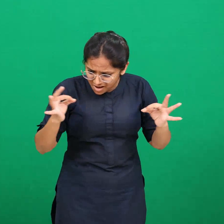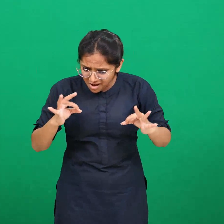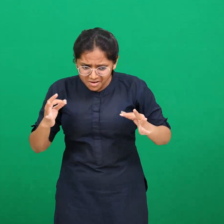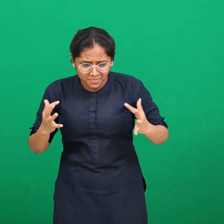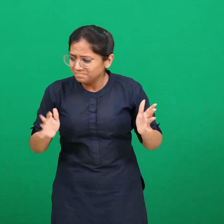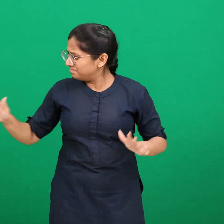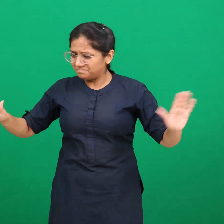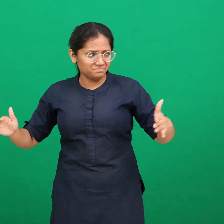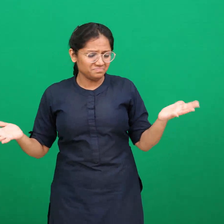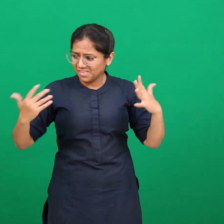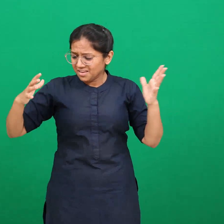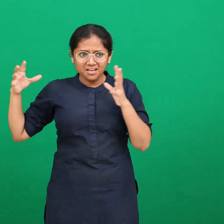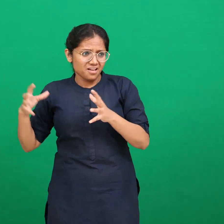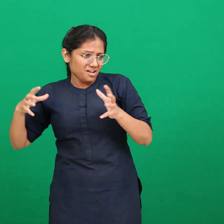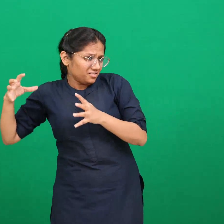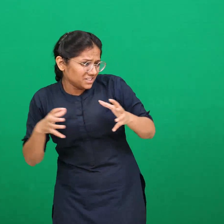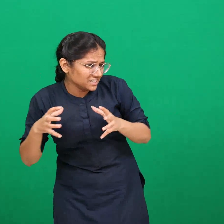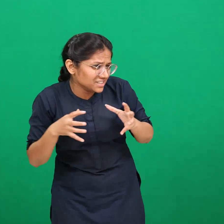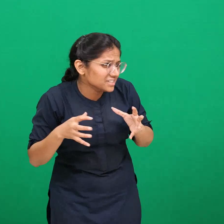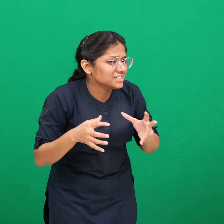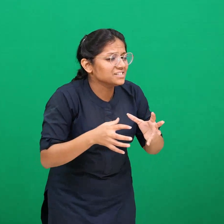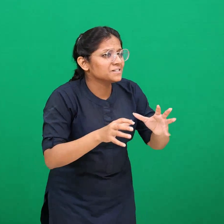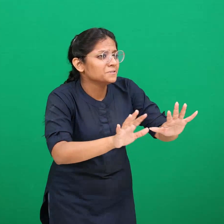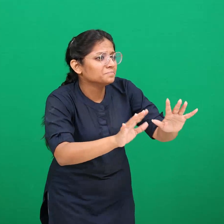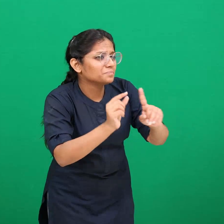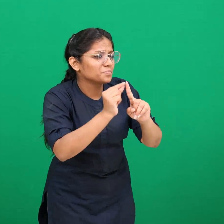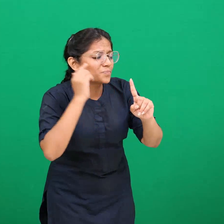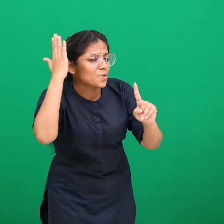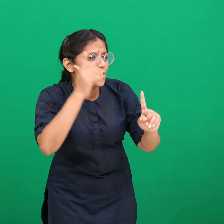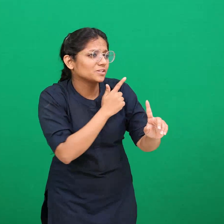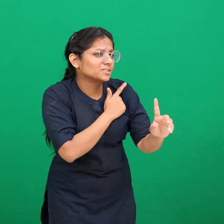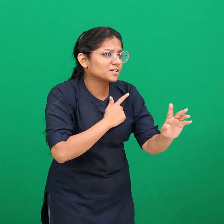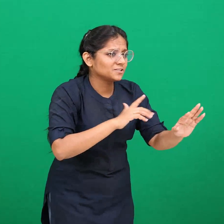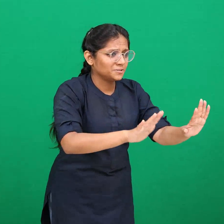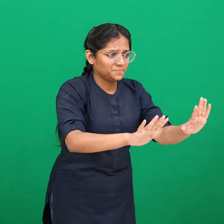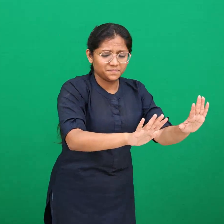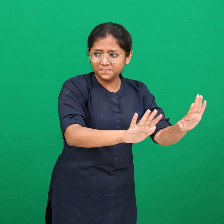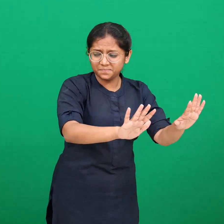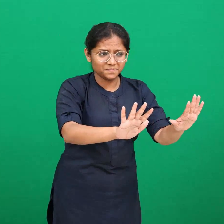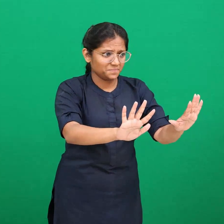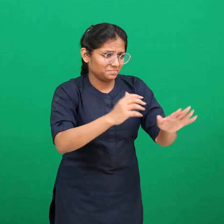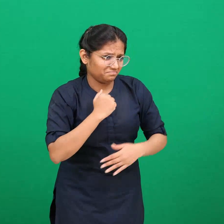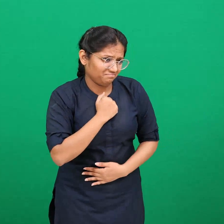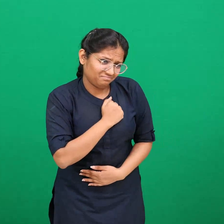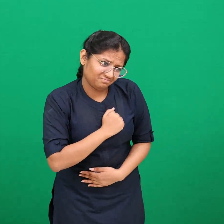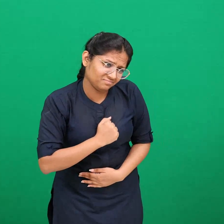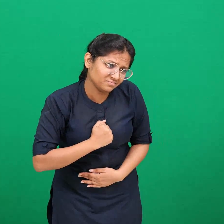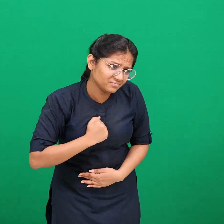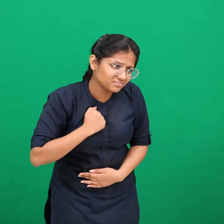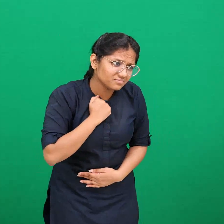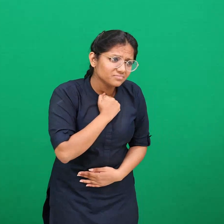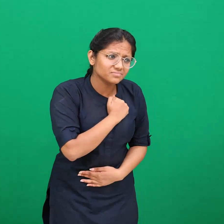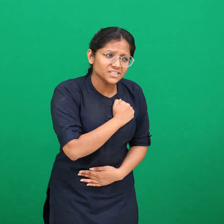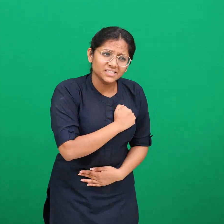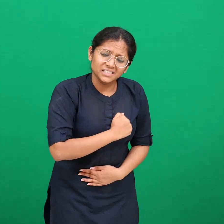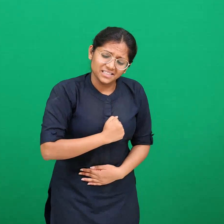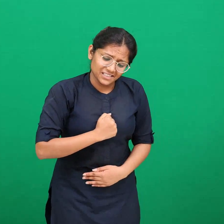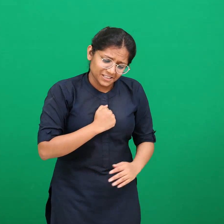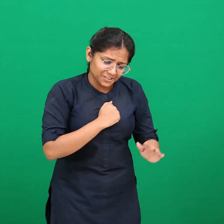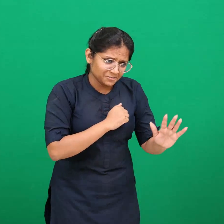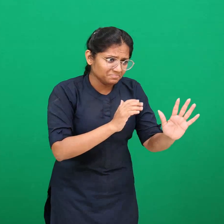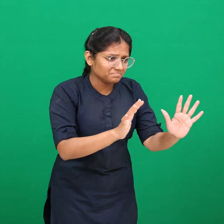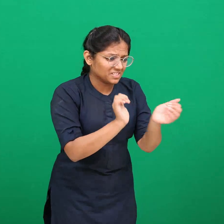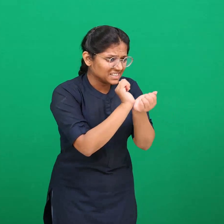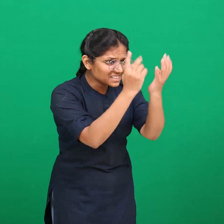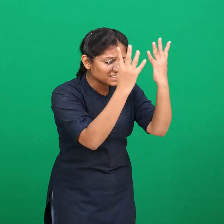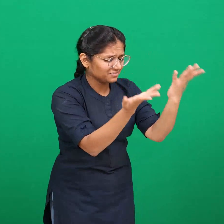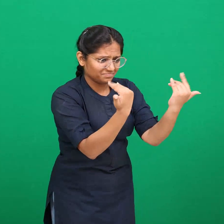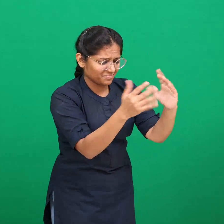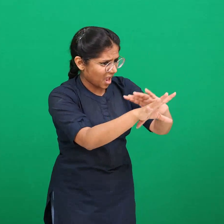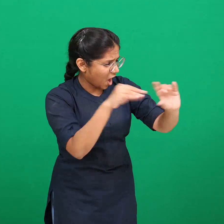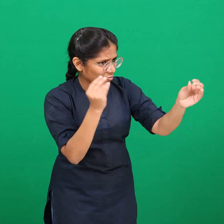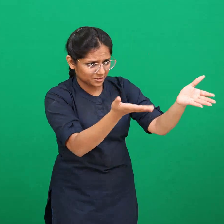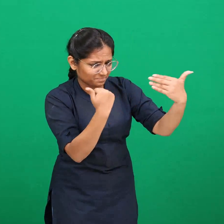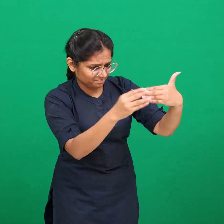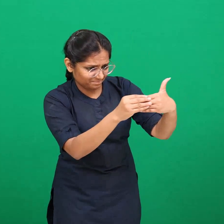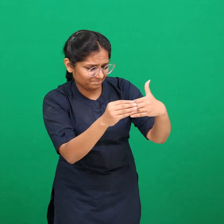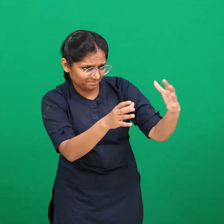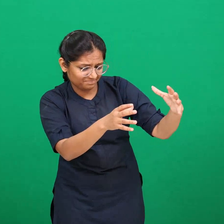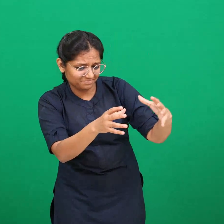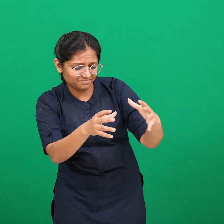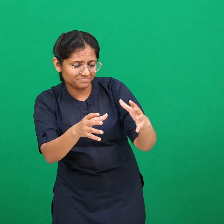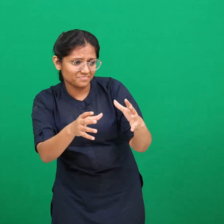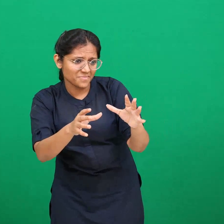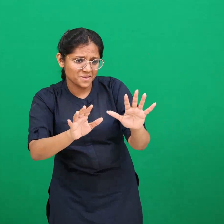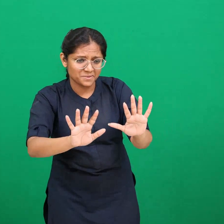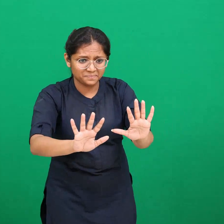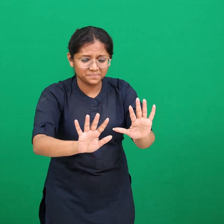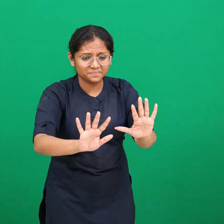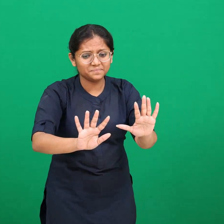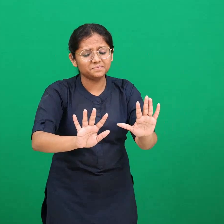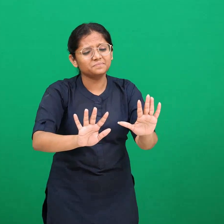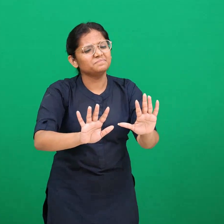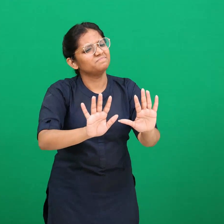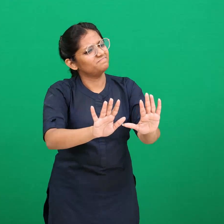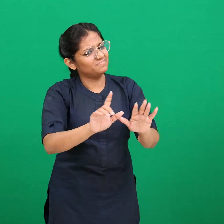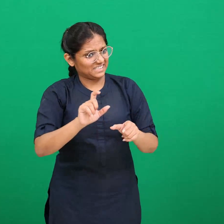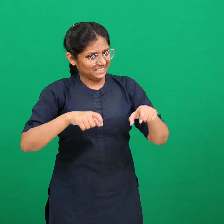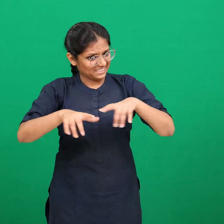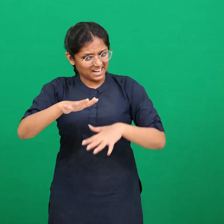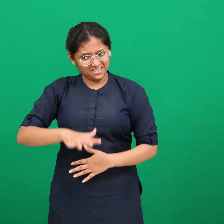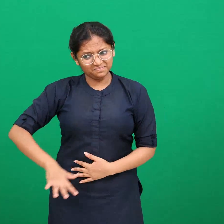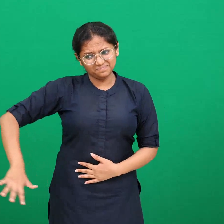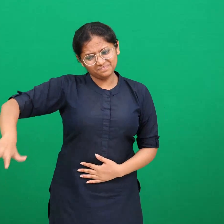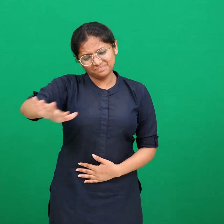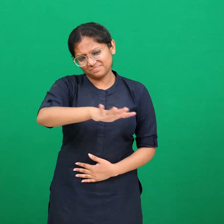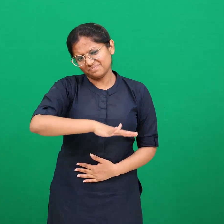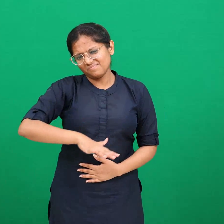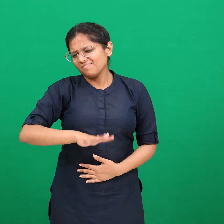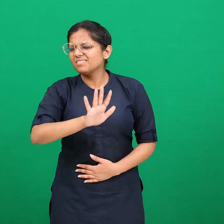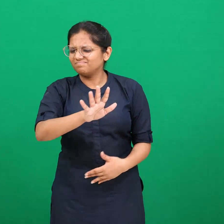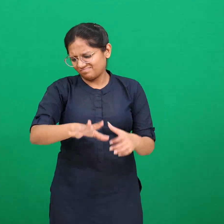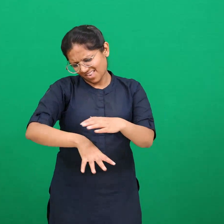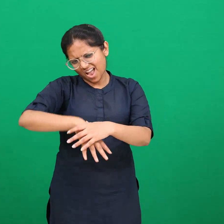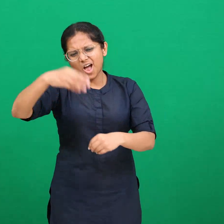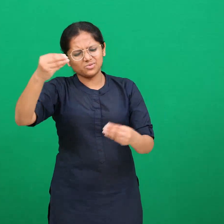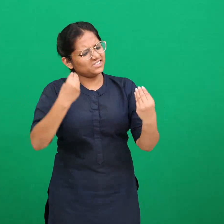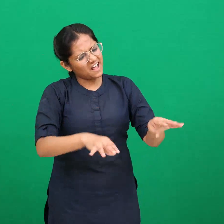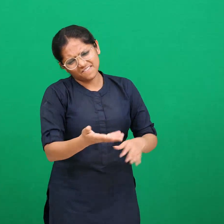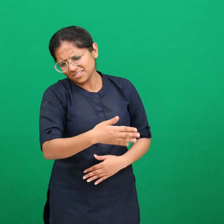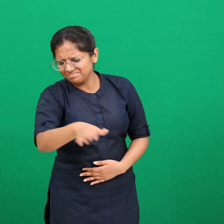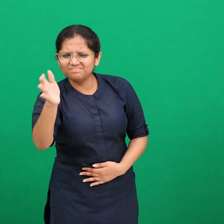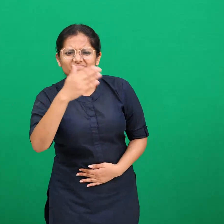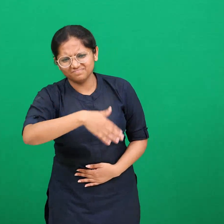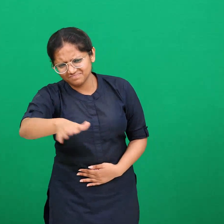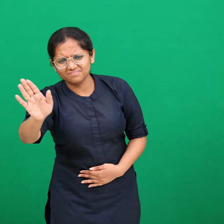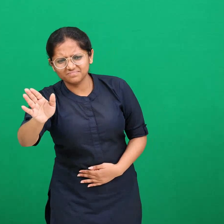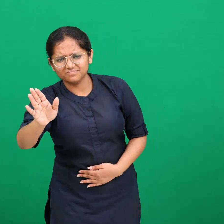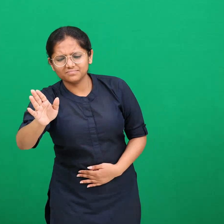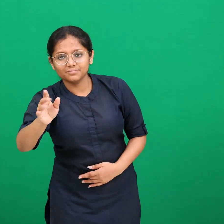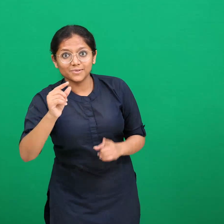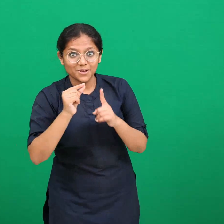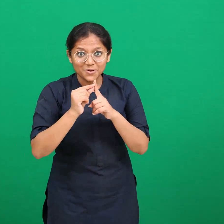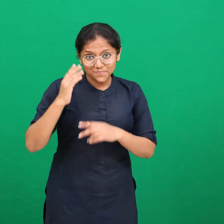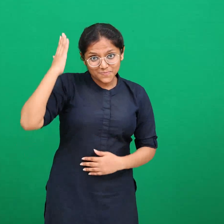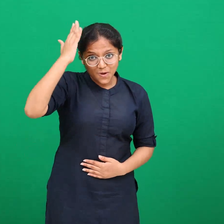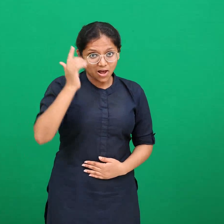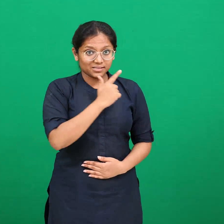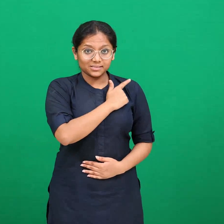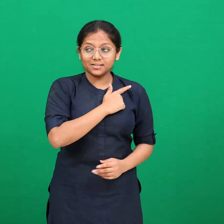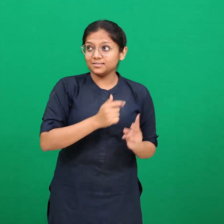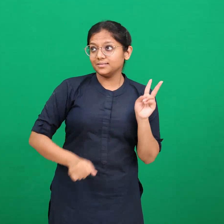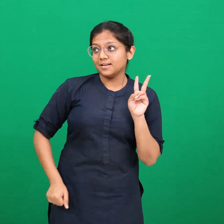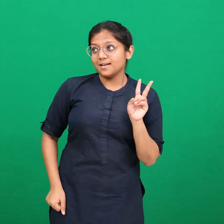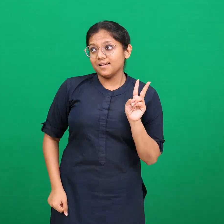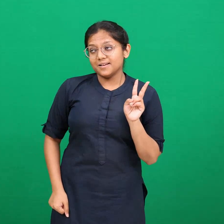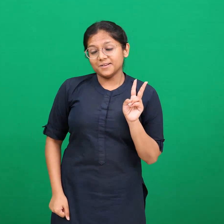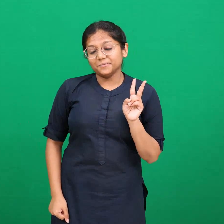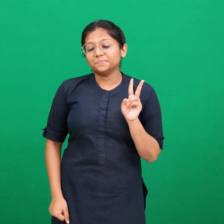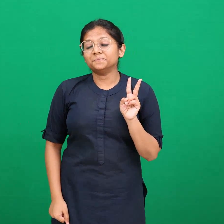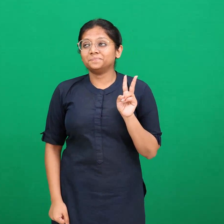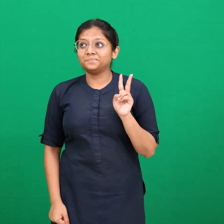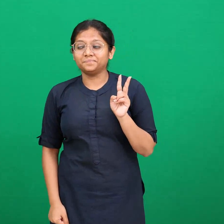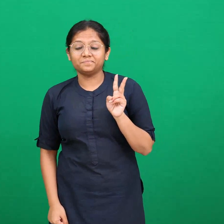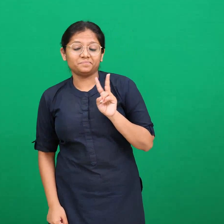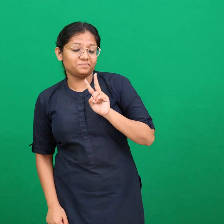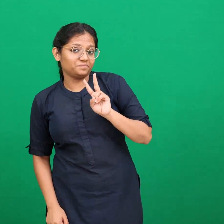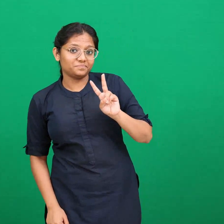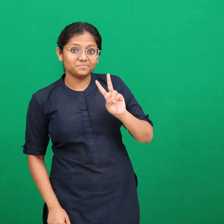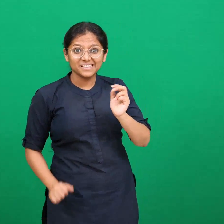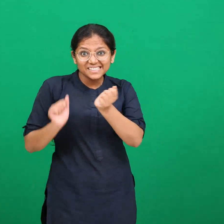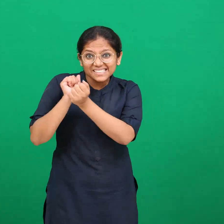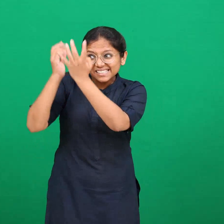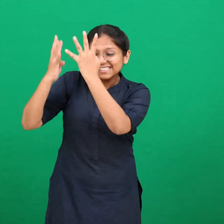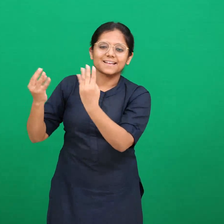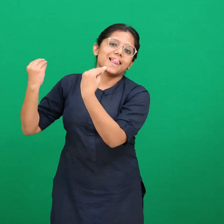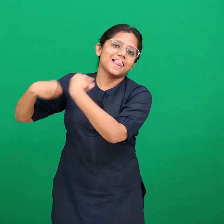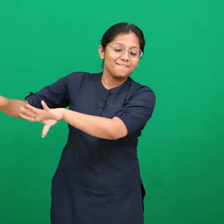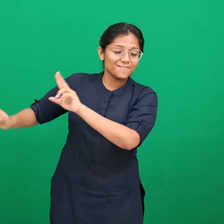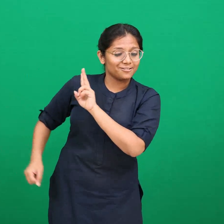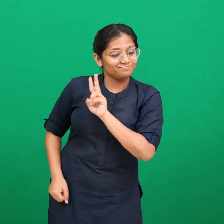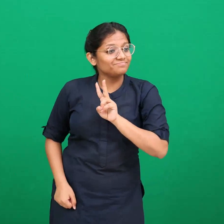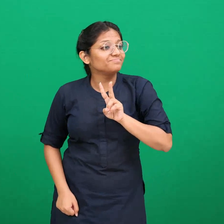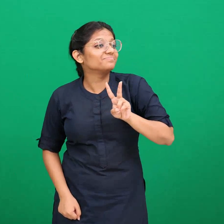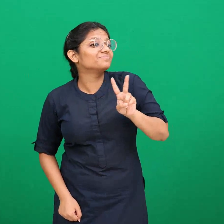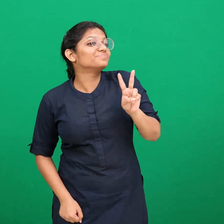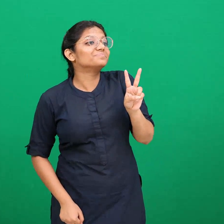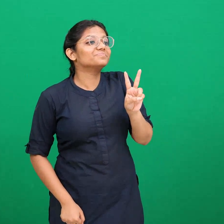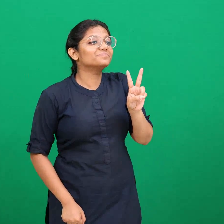They came to appease them and led them out, requesting that they leave the city.